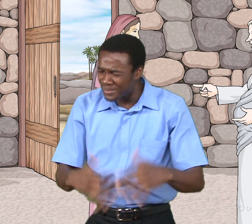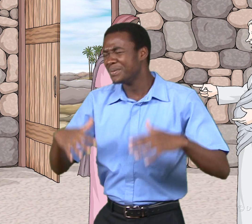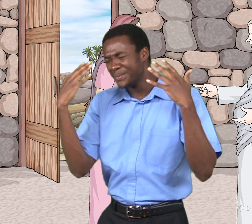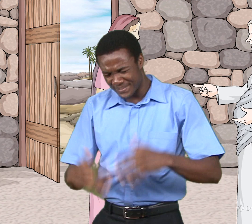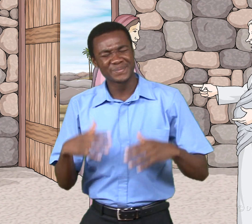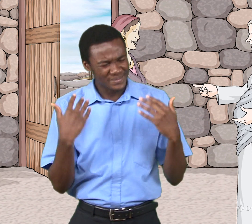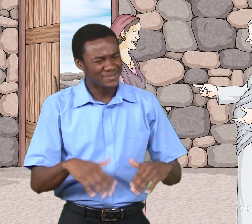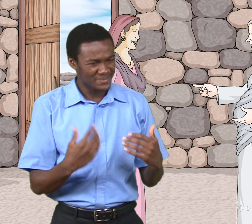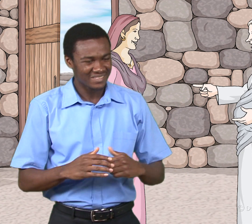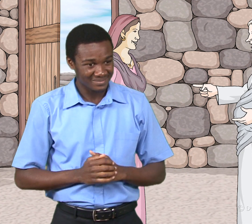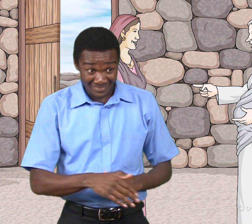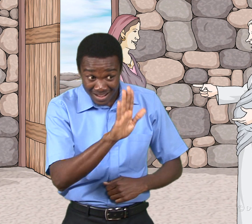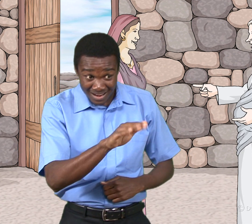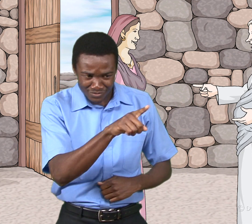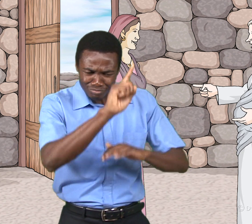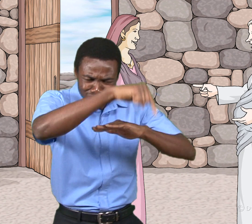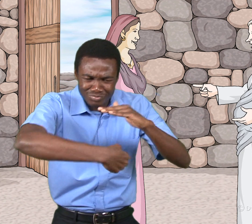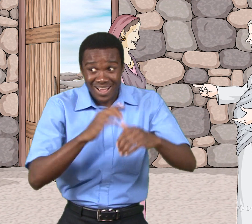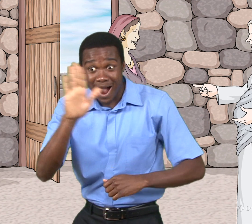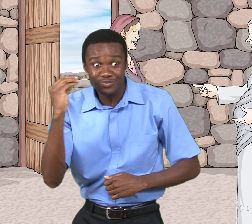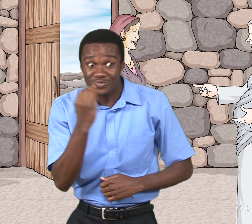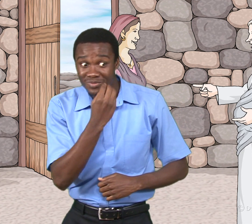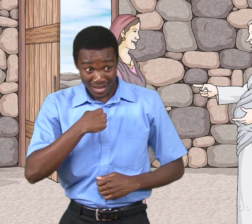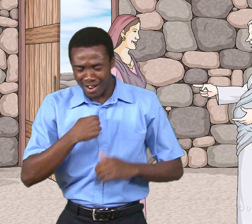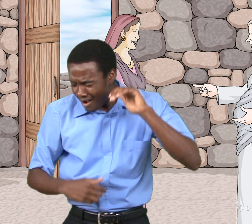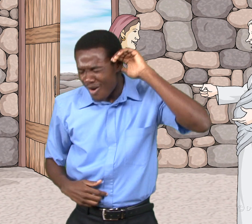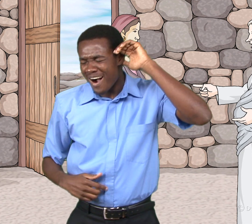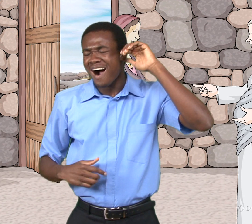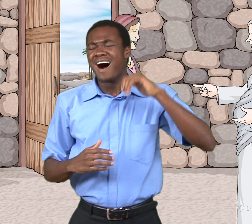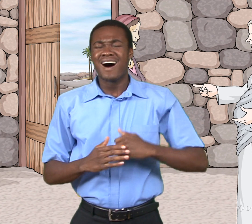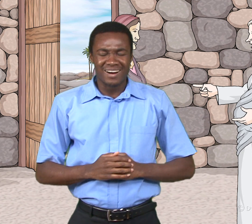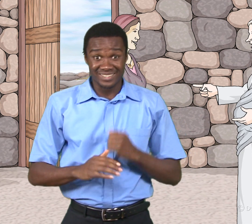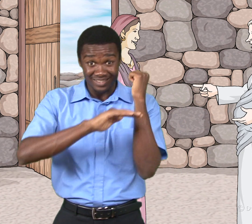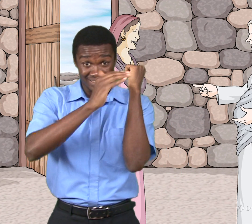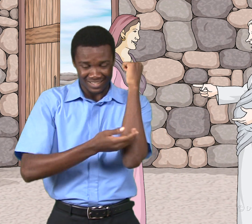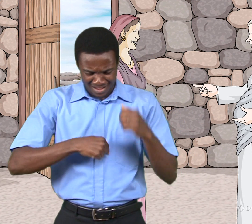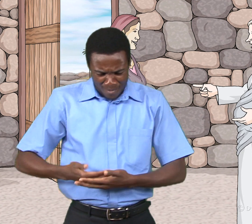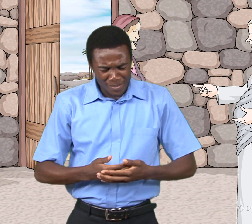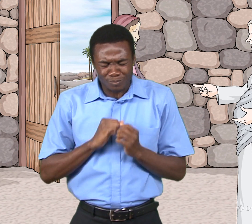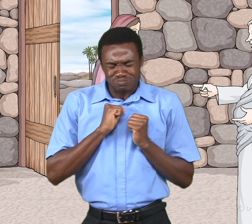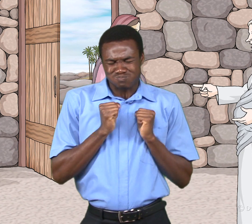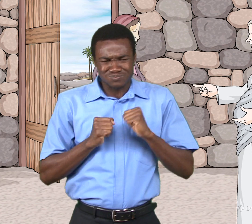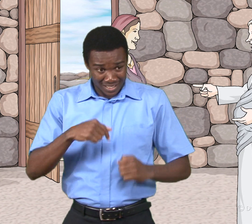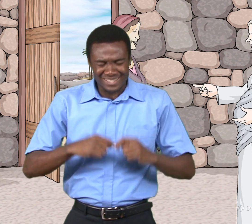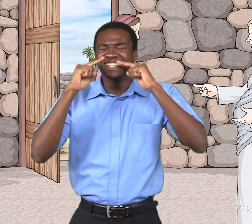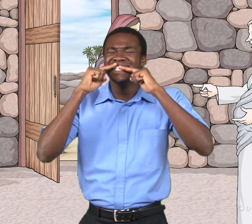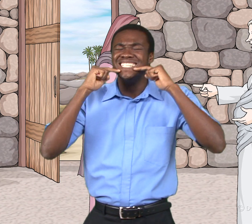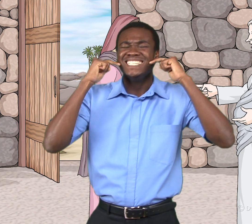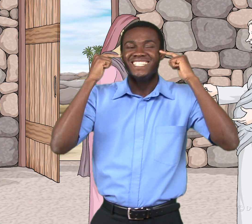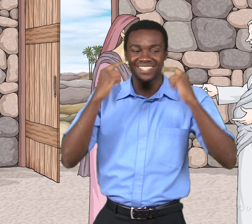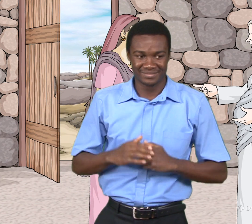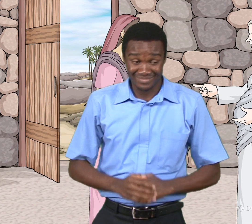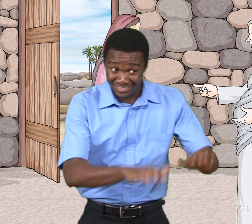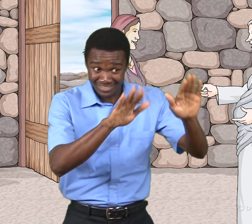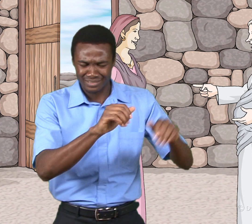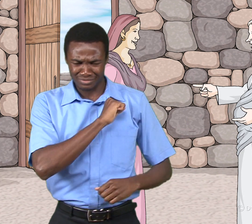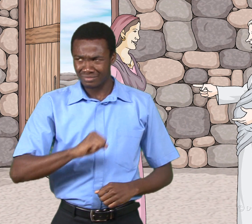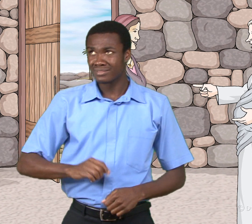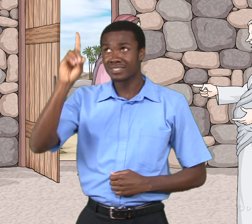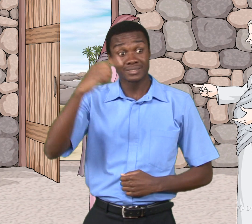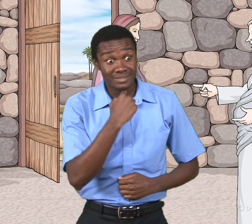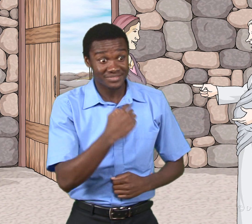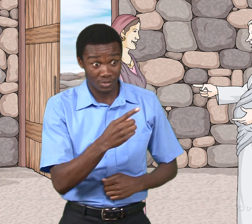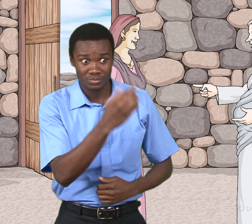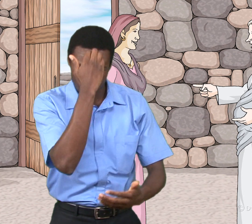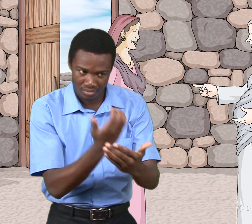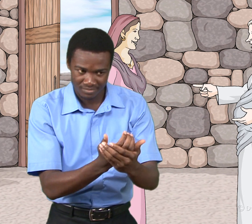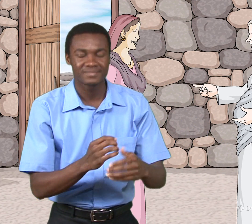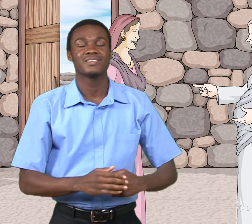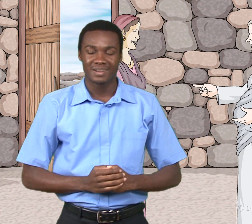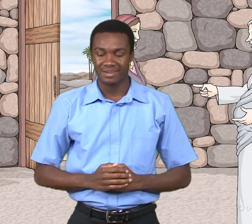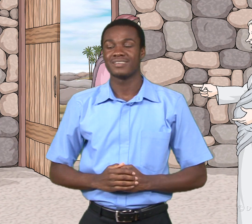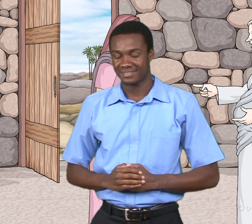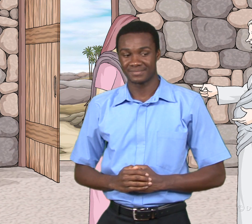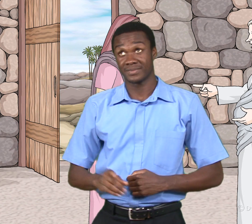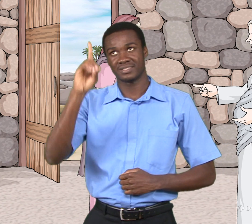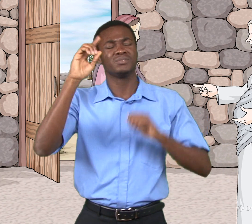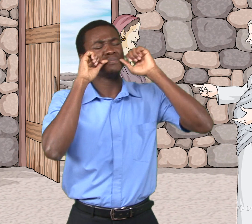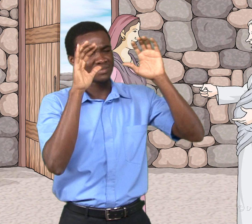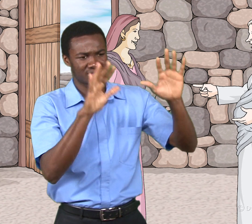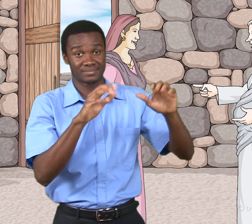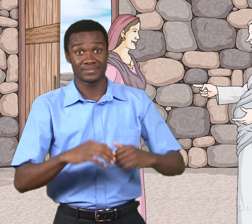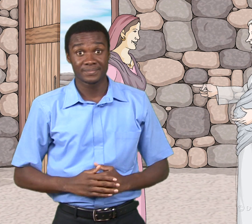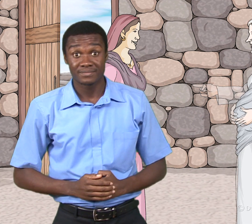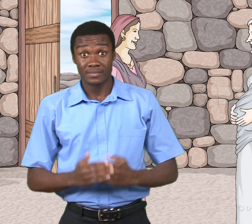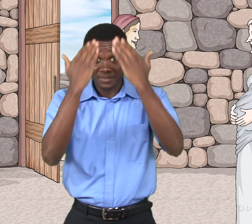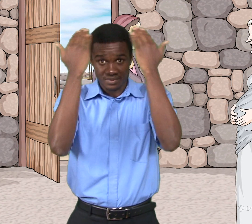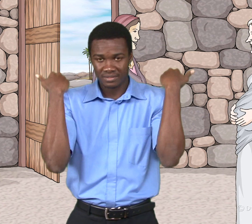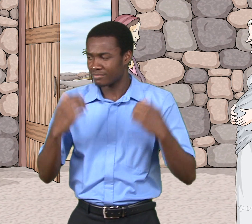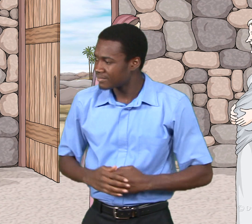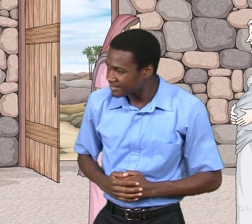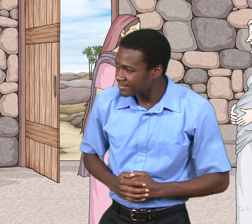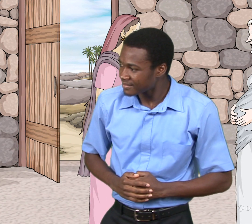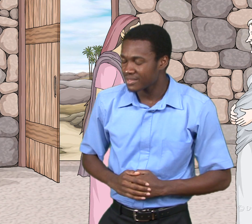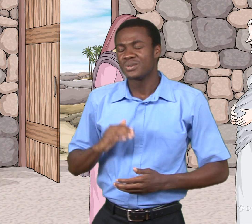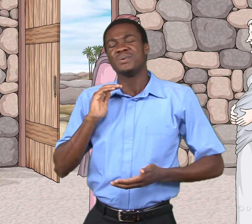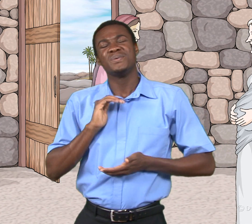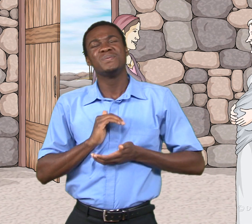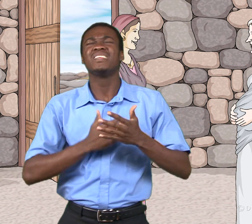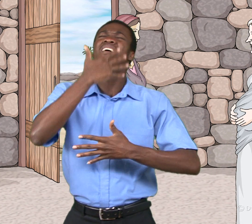For the Mighty One has done great things for me. Holy is His name. His mercy extends to those who fear Him, from generation to generation. He has performed mighty deeds with His arm; He has scattered those who are proud in the thoughts of their hearts.